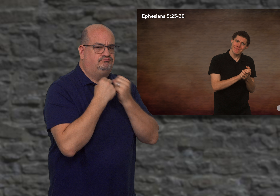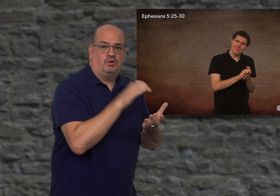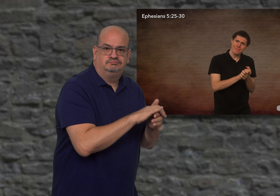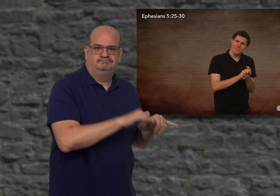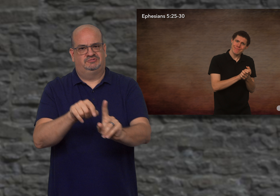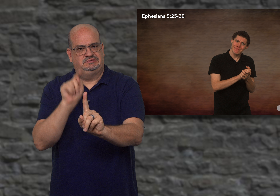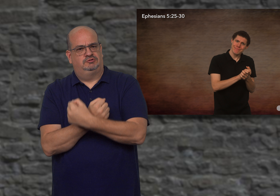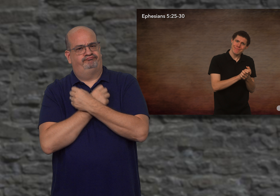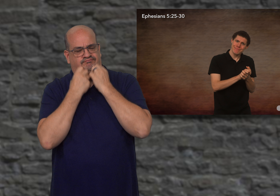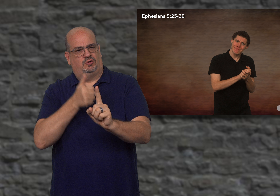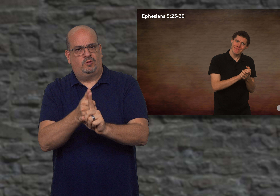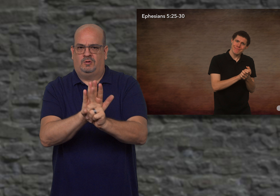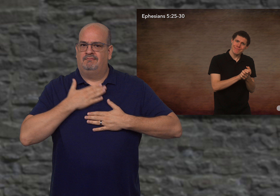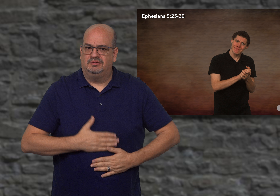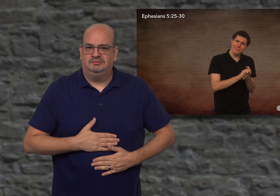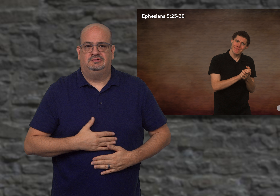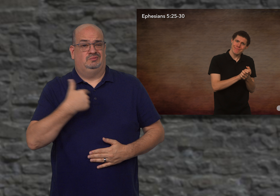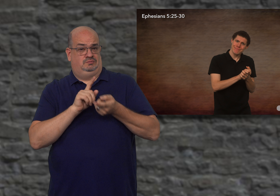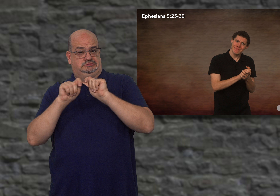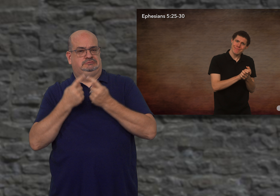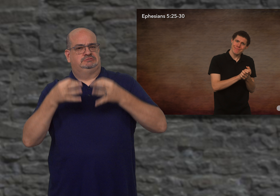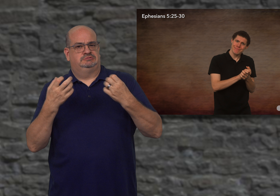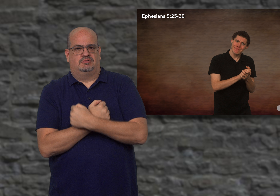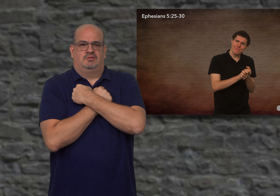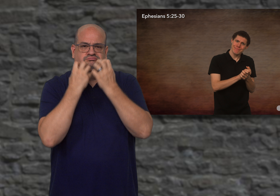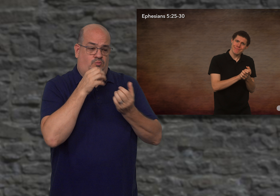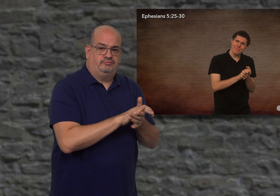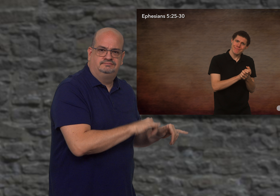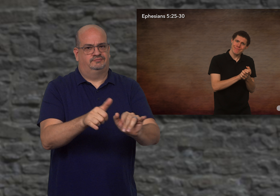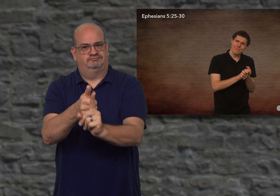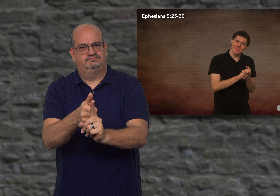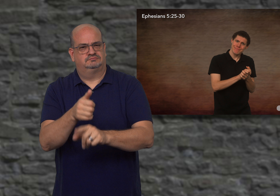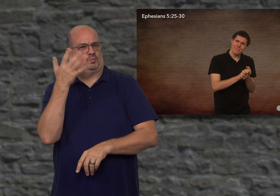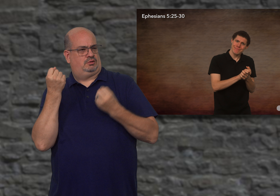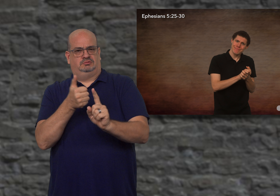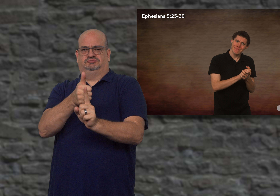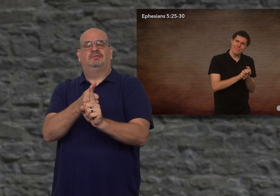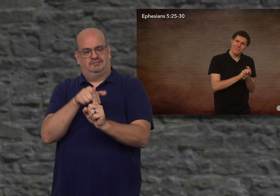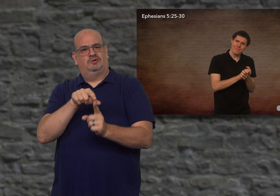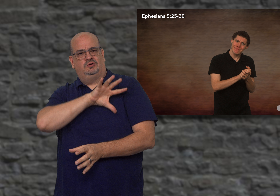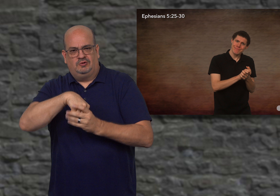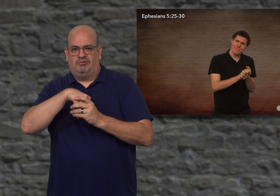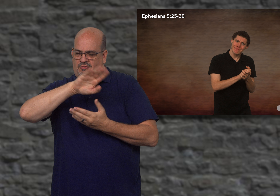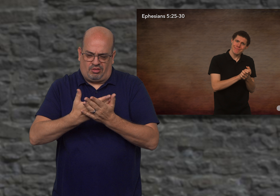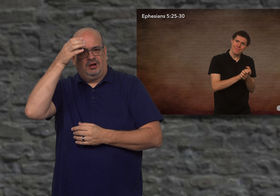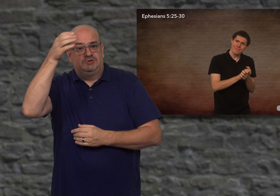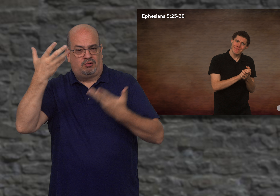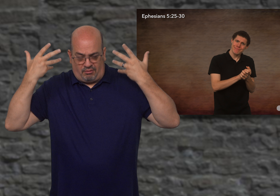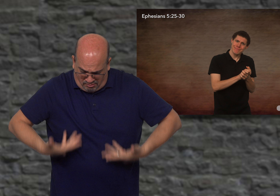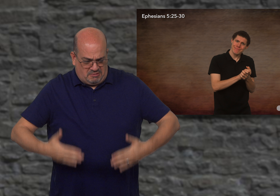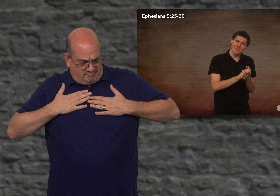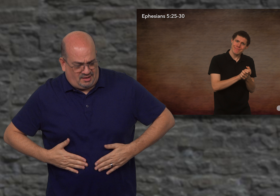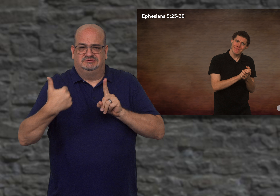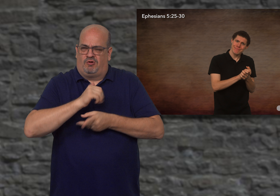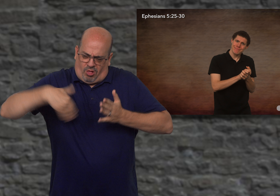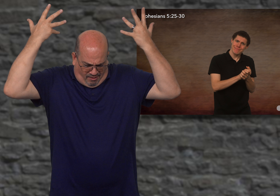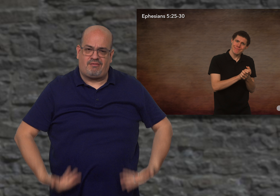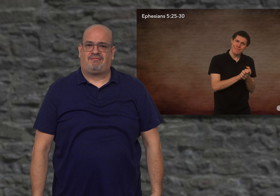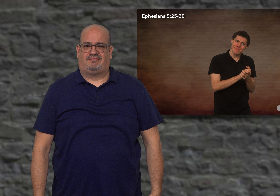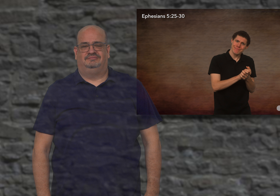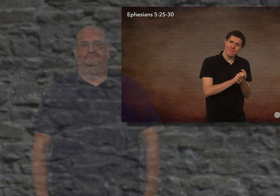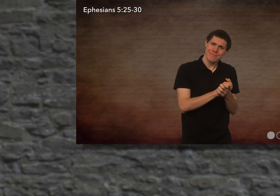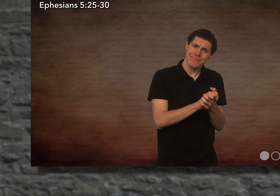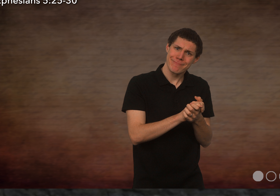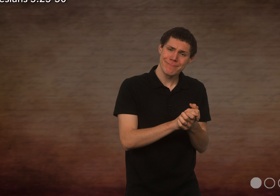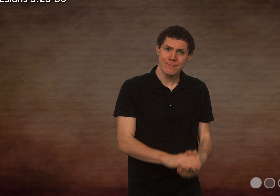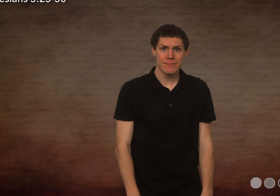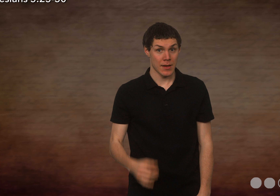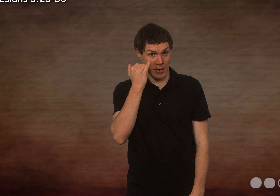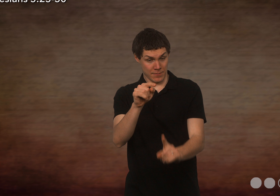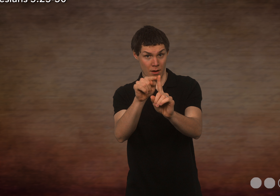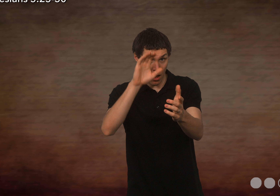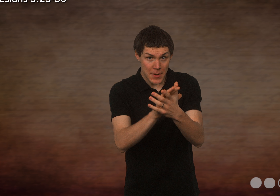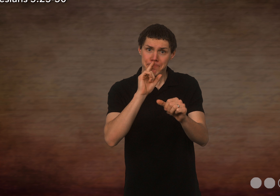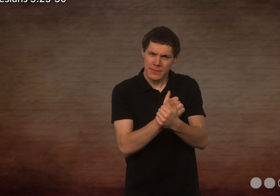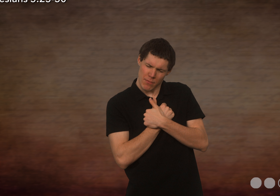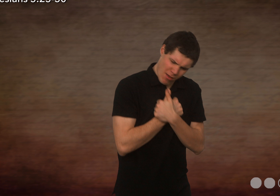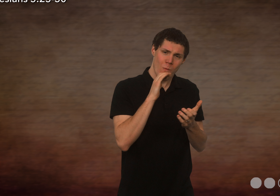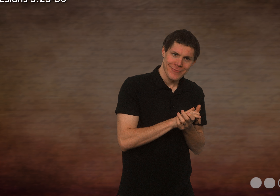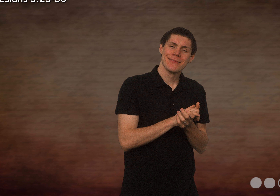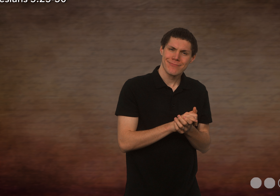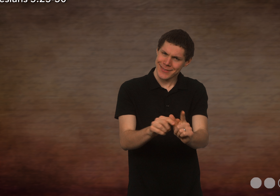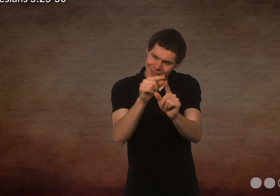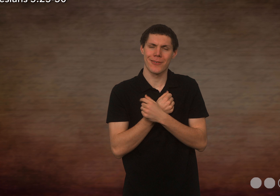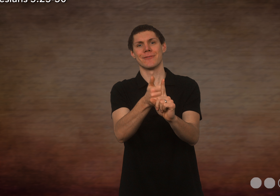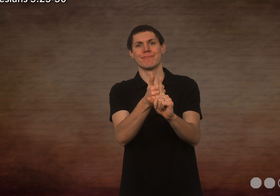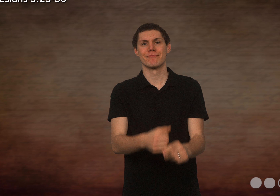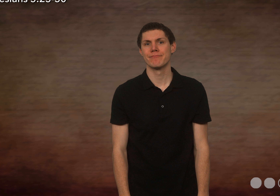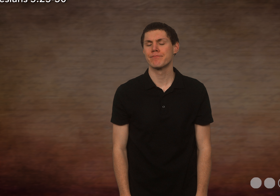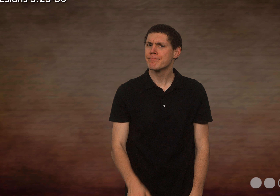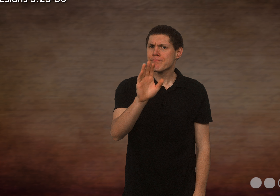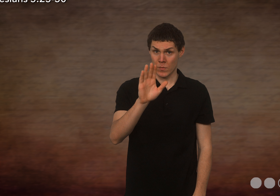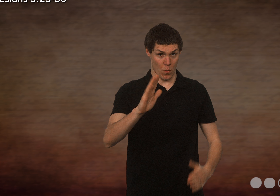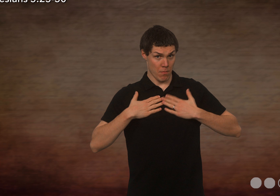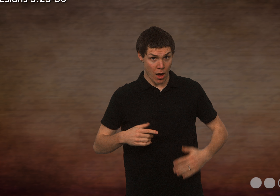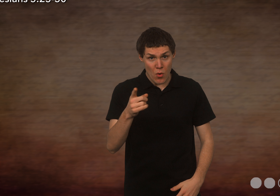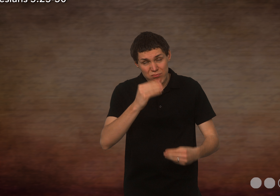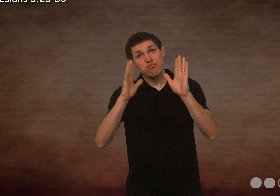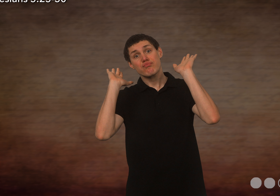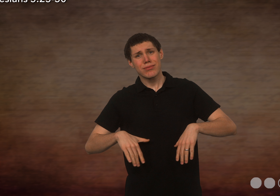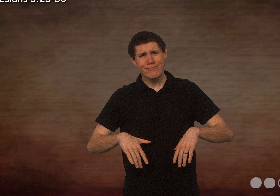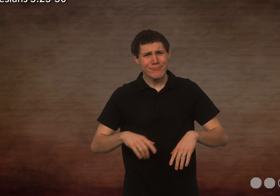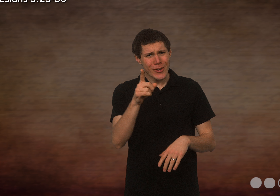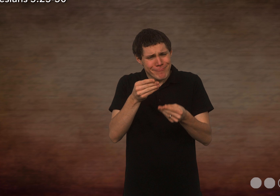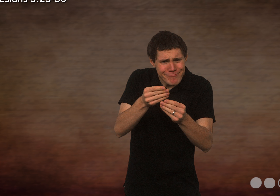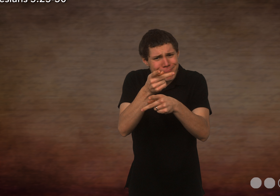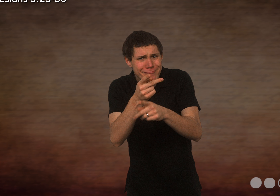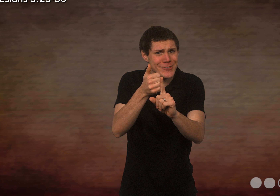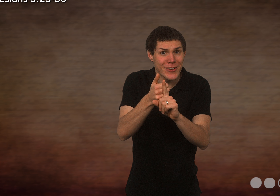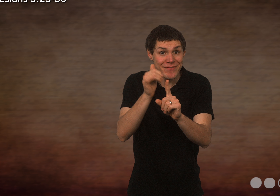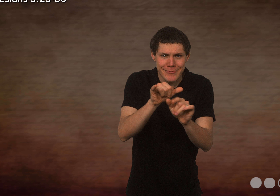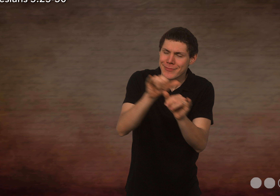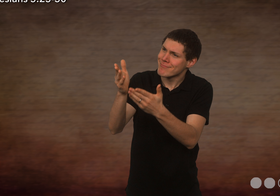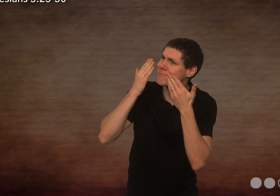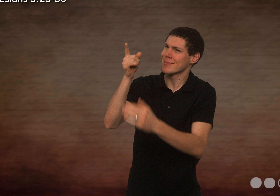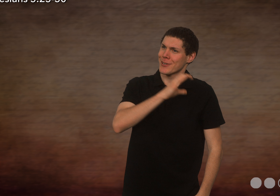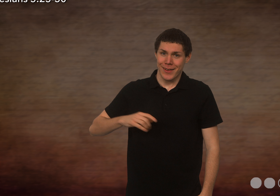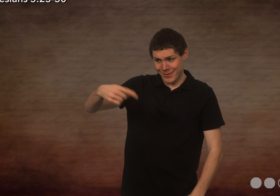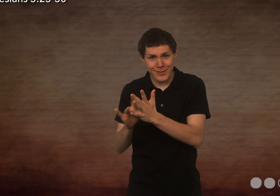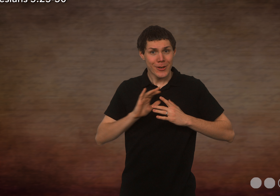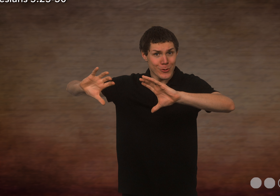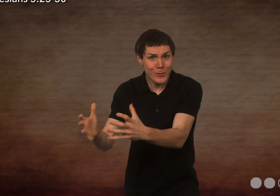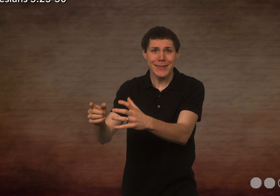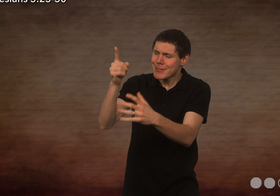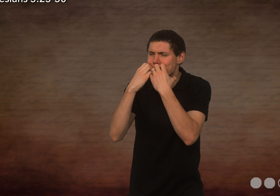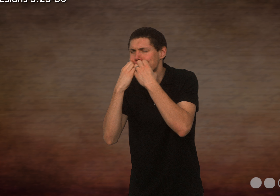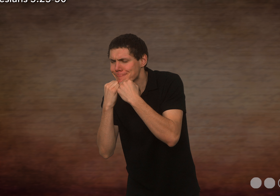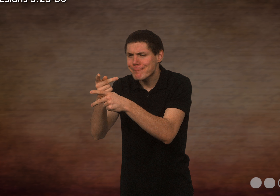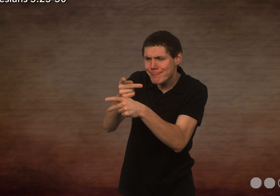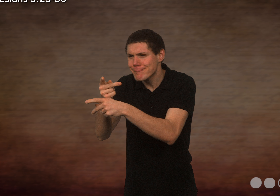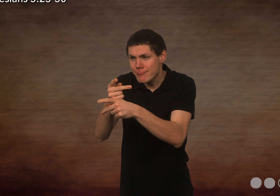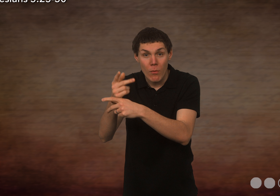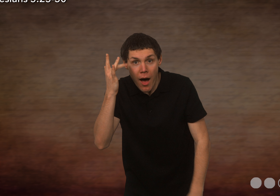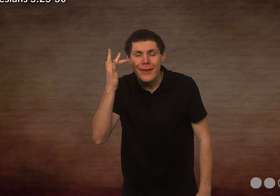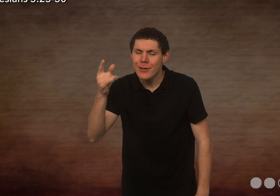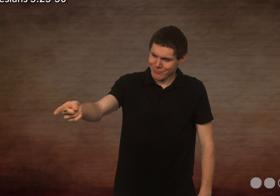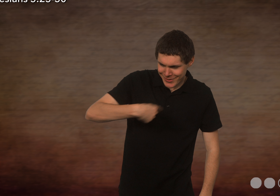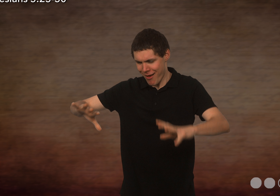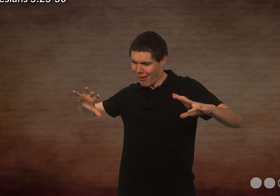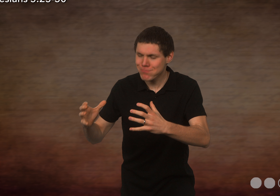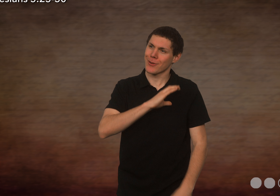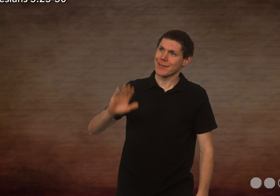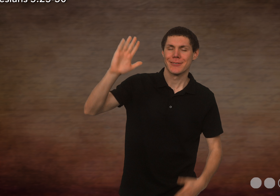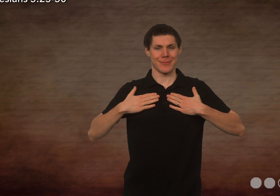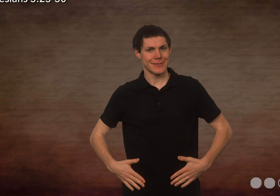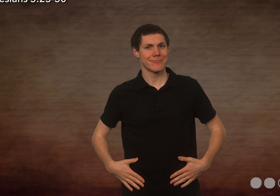Indeed, no one ever hated his own body, but he nourishes and cherishes it, just as Christ does the church.